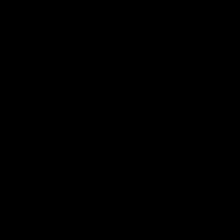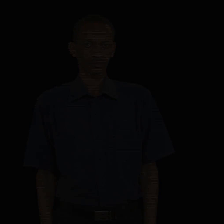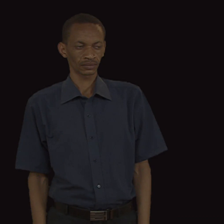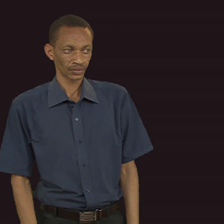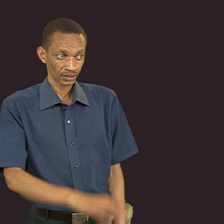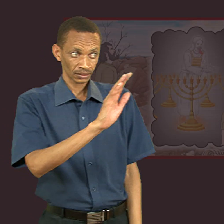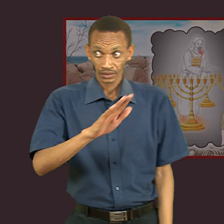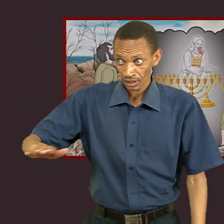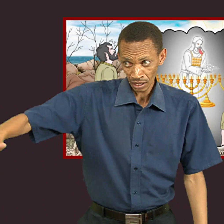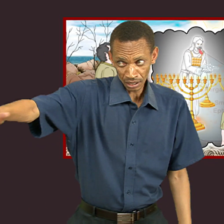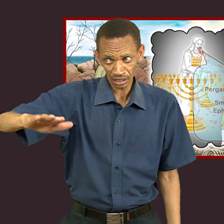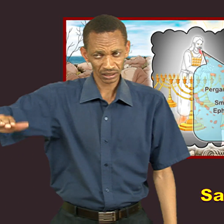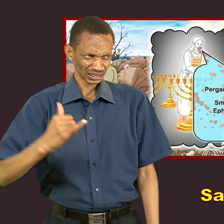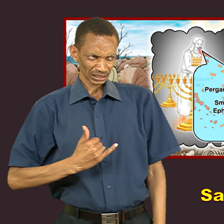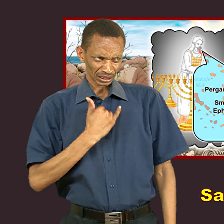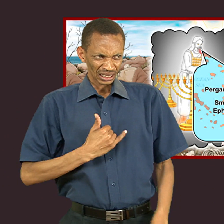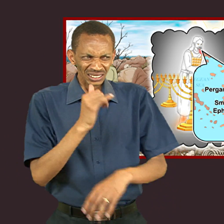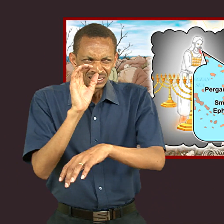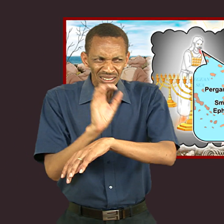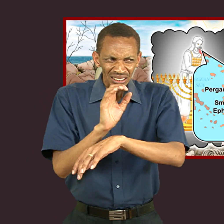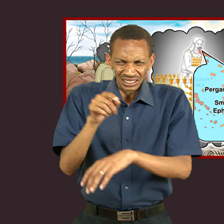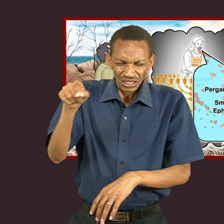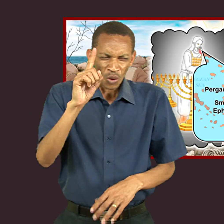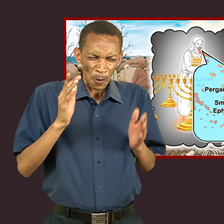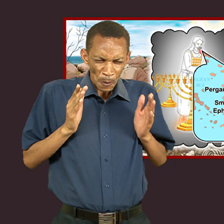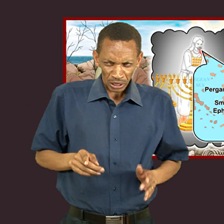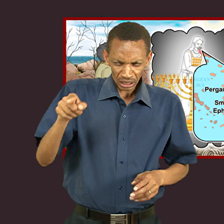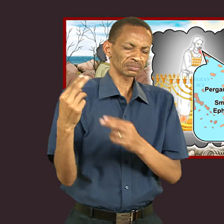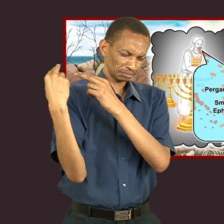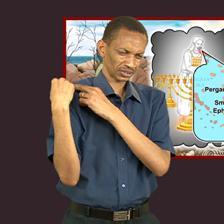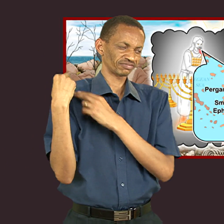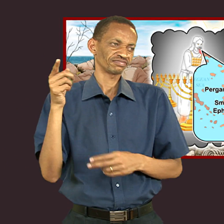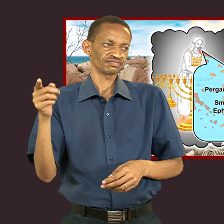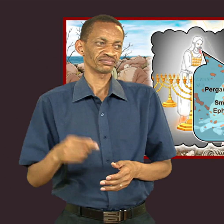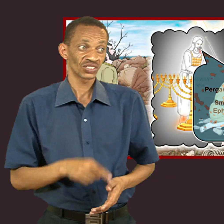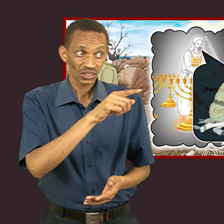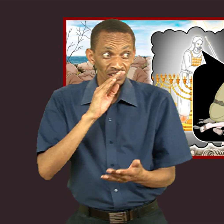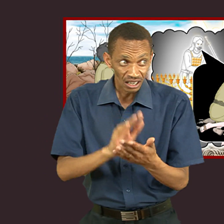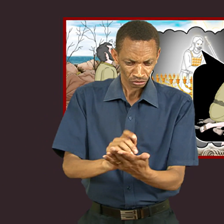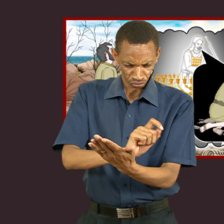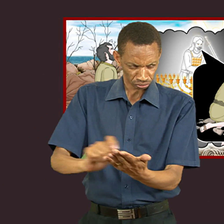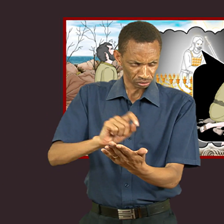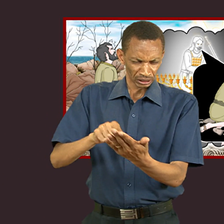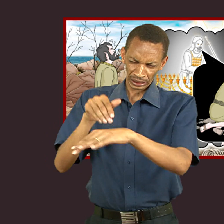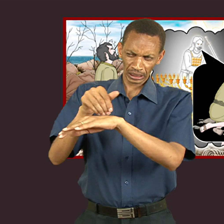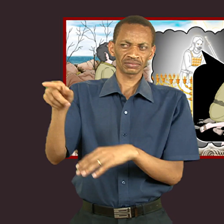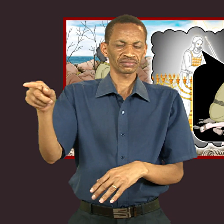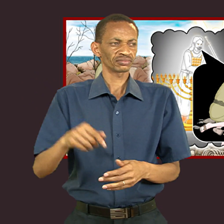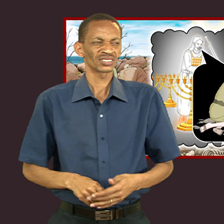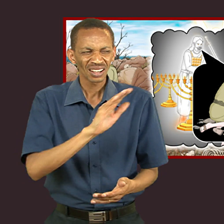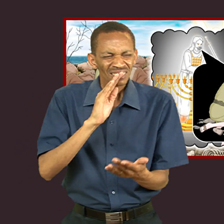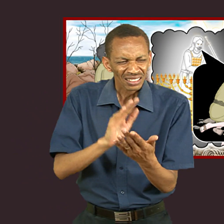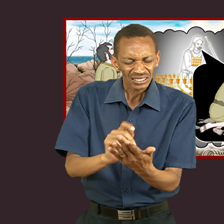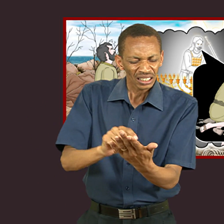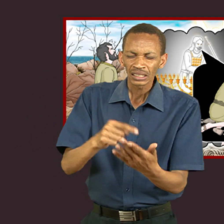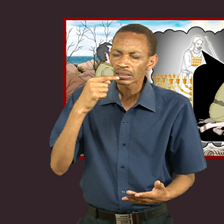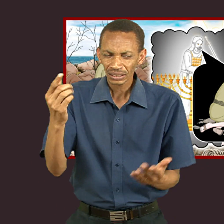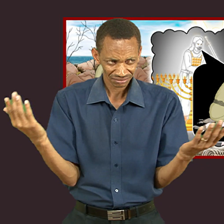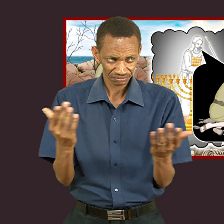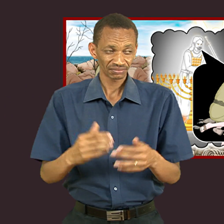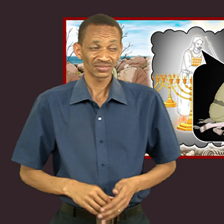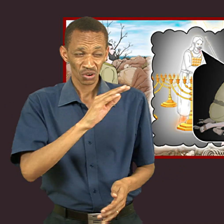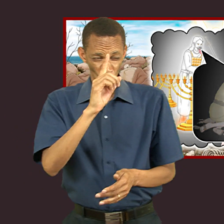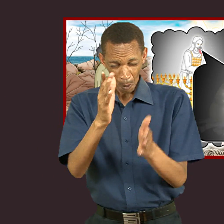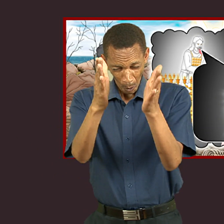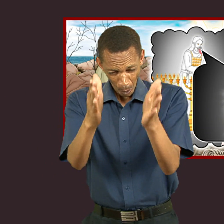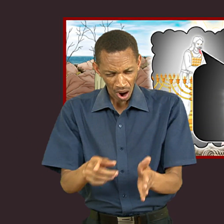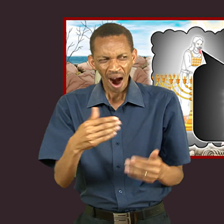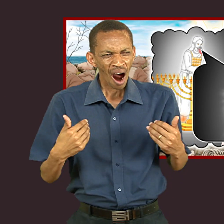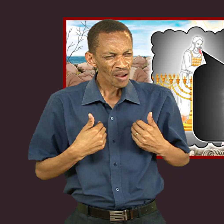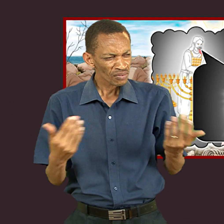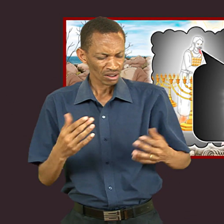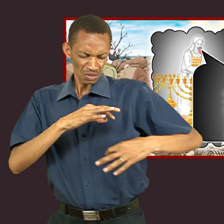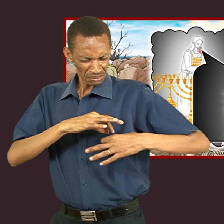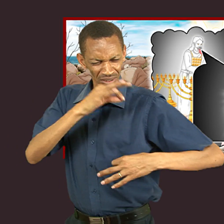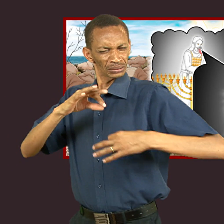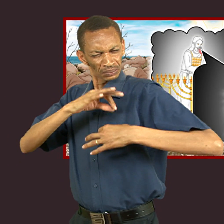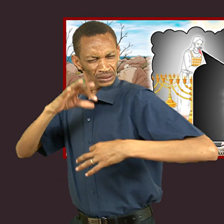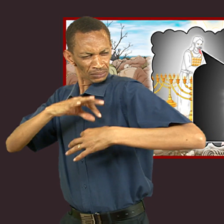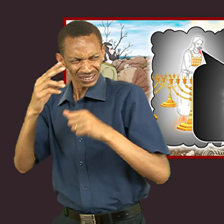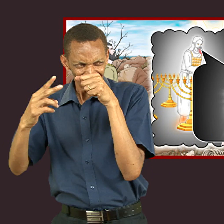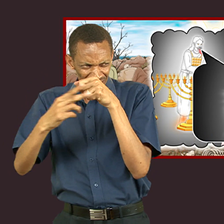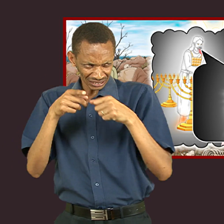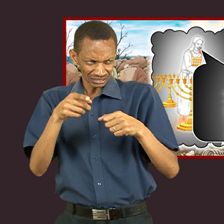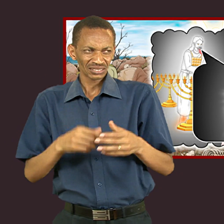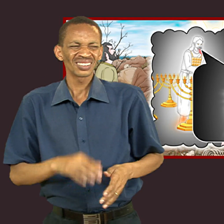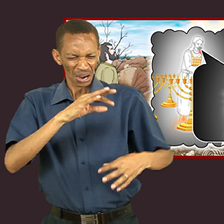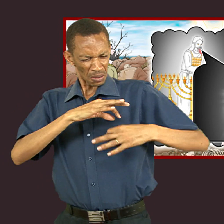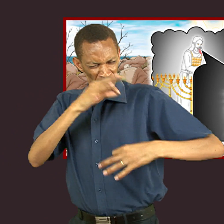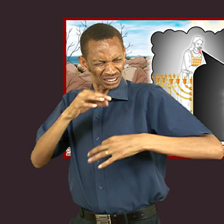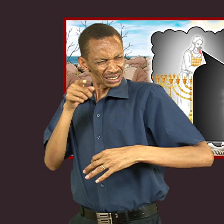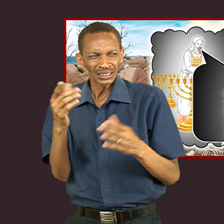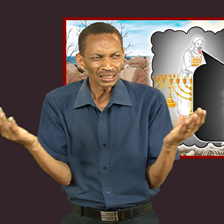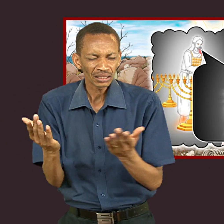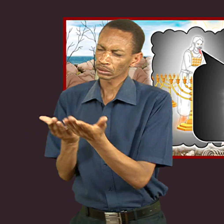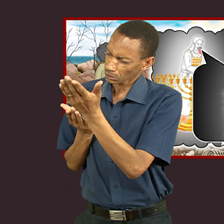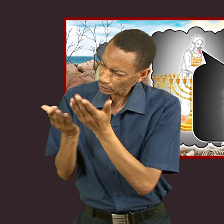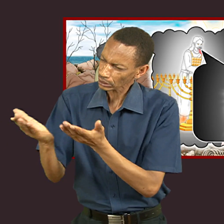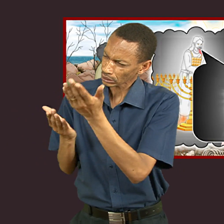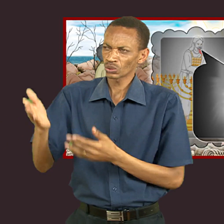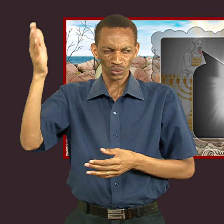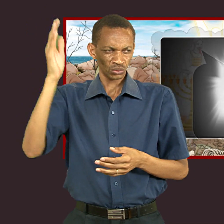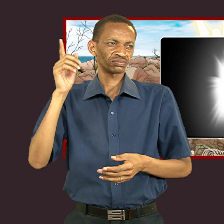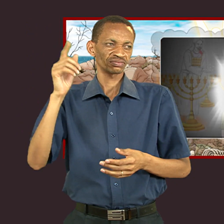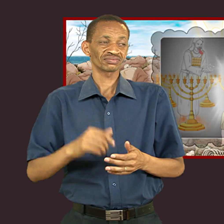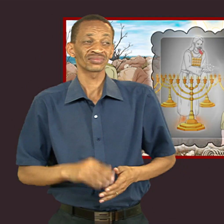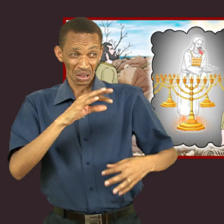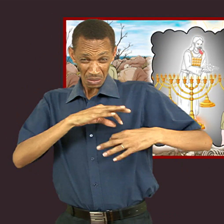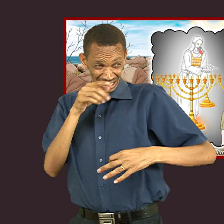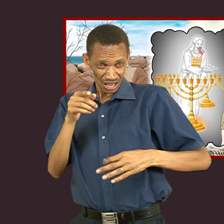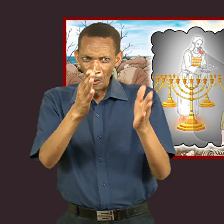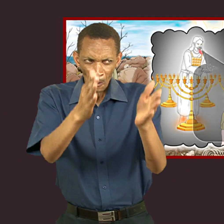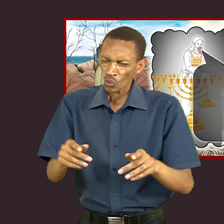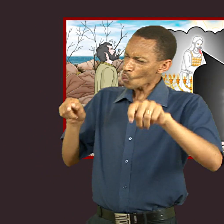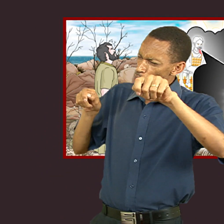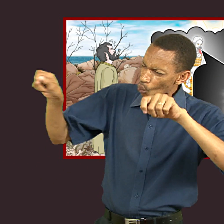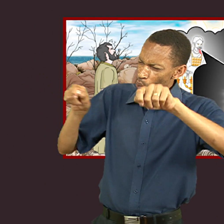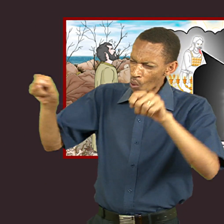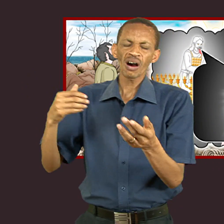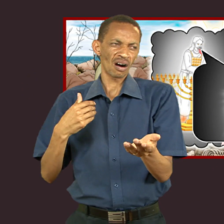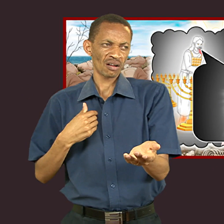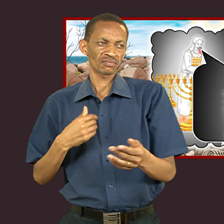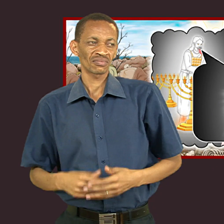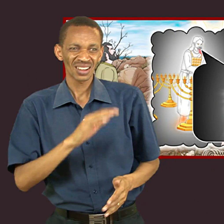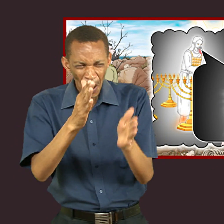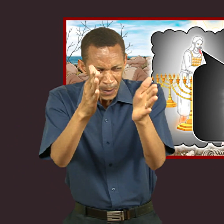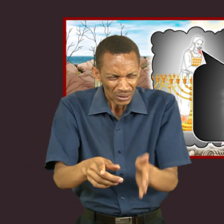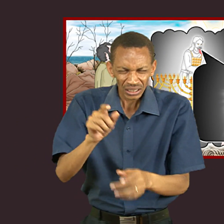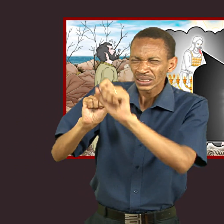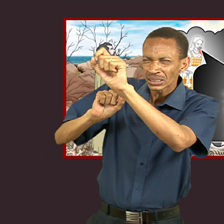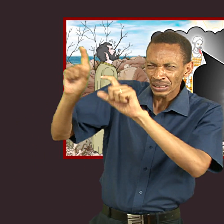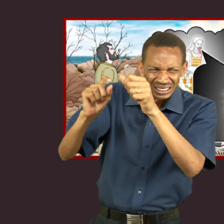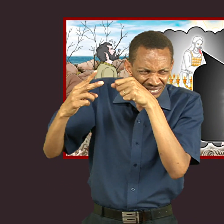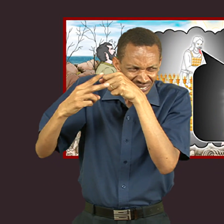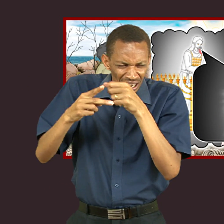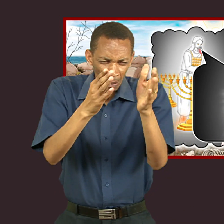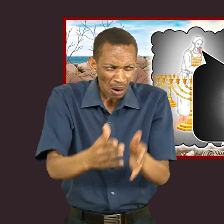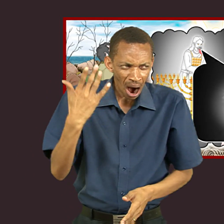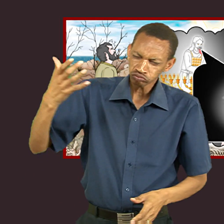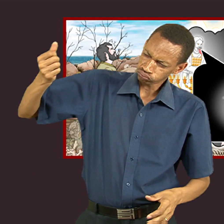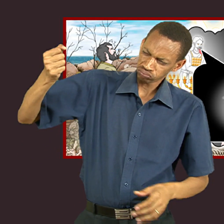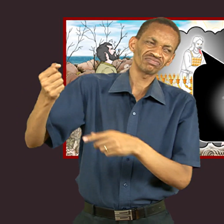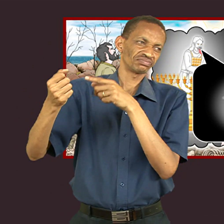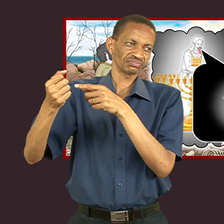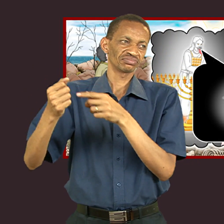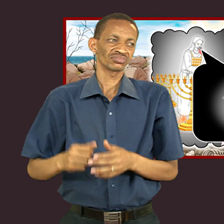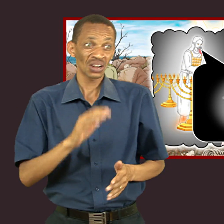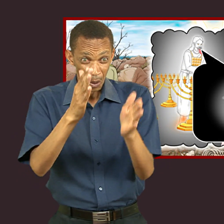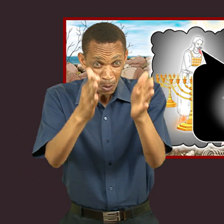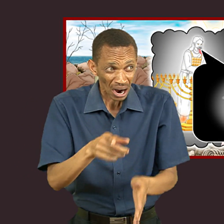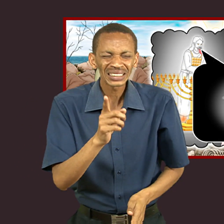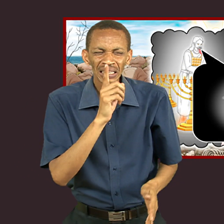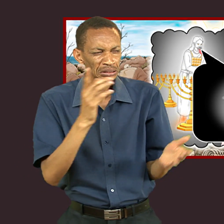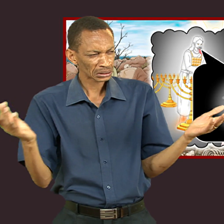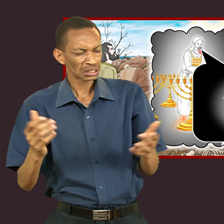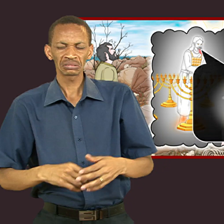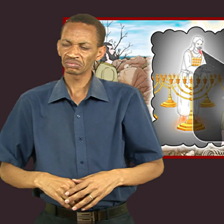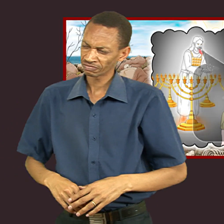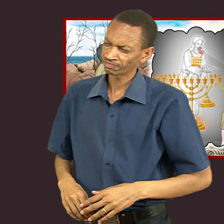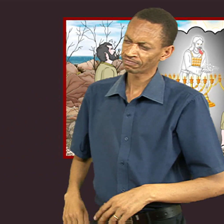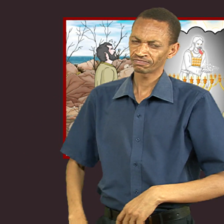“To the angel of the church in Sardis write: These are the words of the One who holds the seven Spirits of God and the seven stars. I know your deeds;